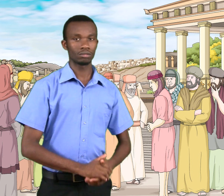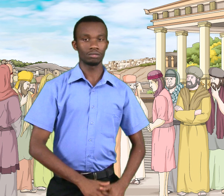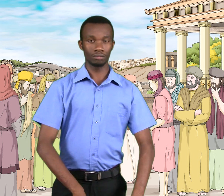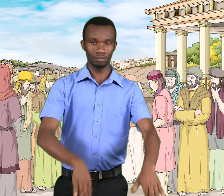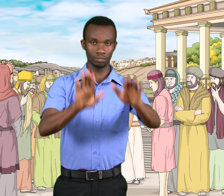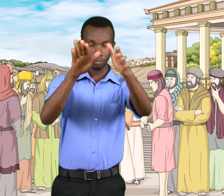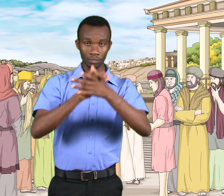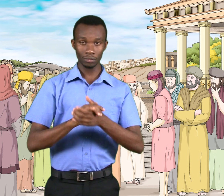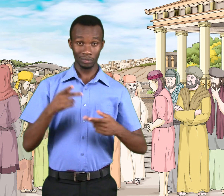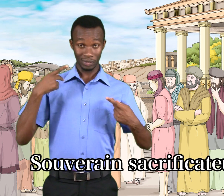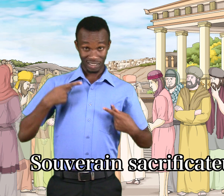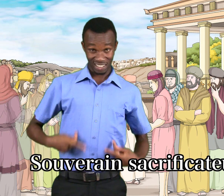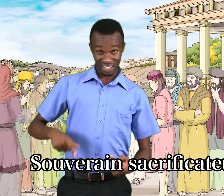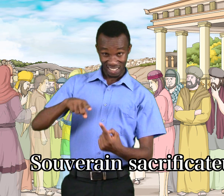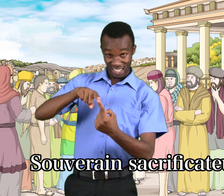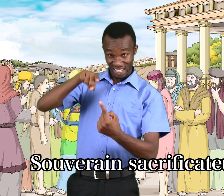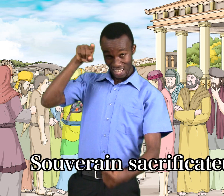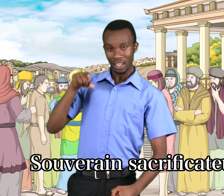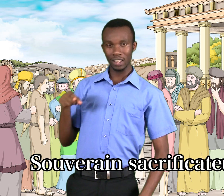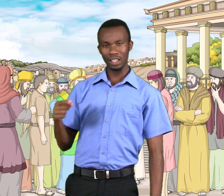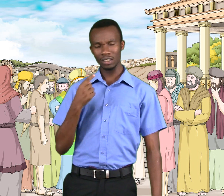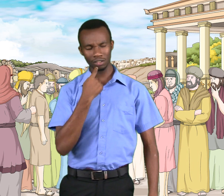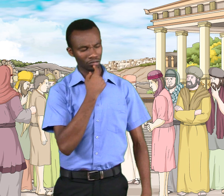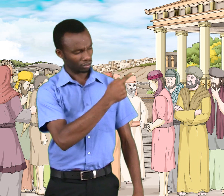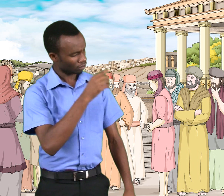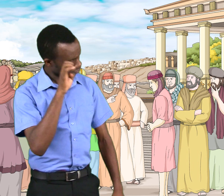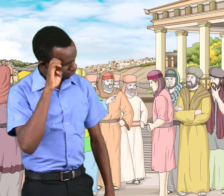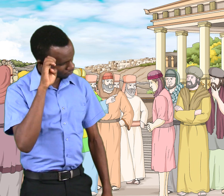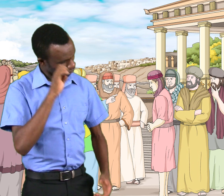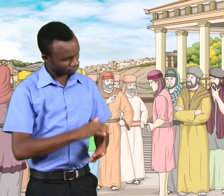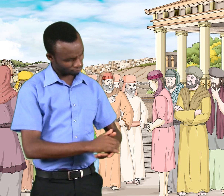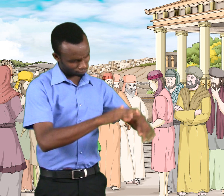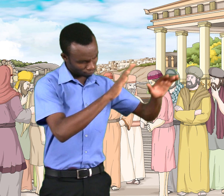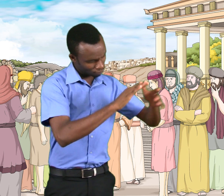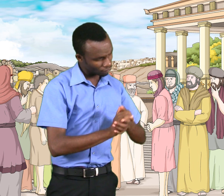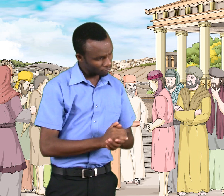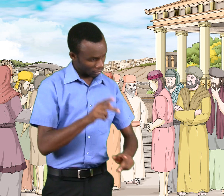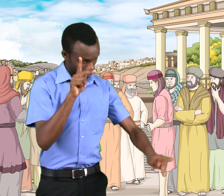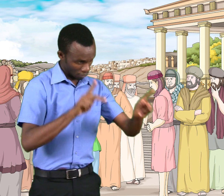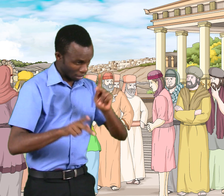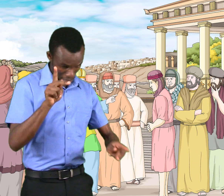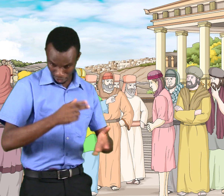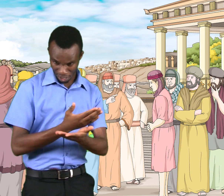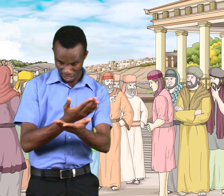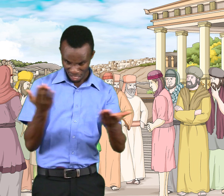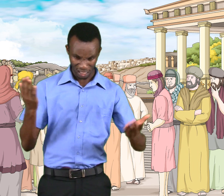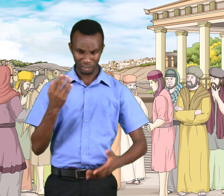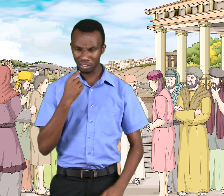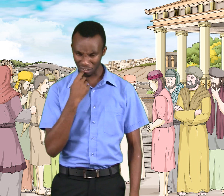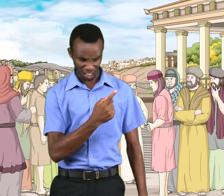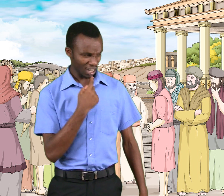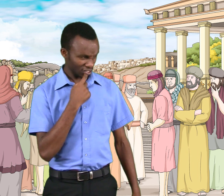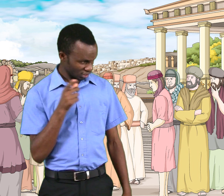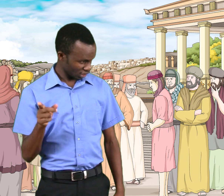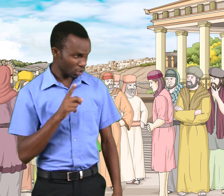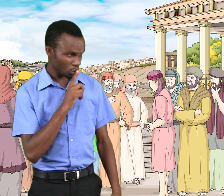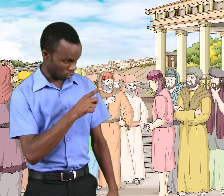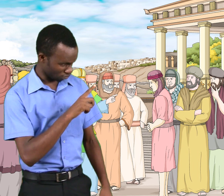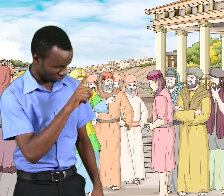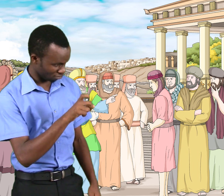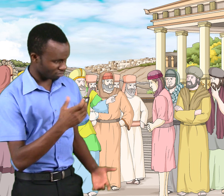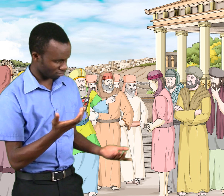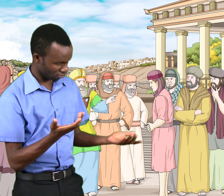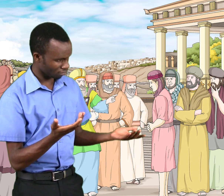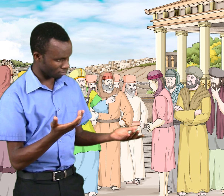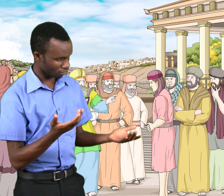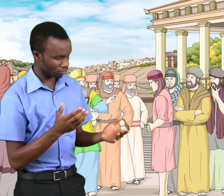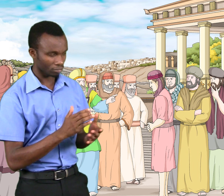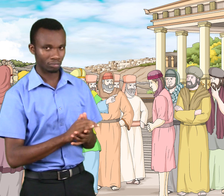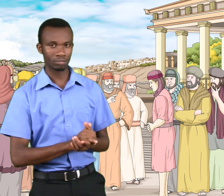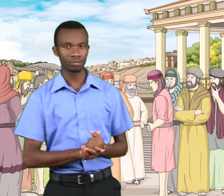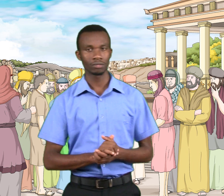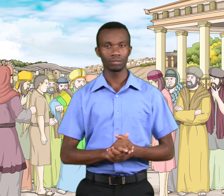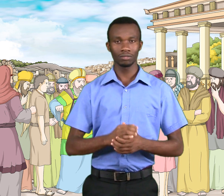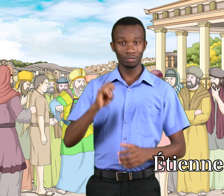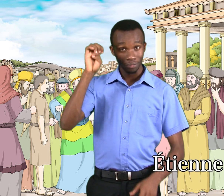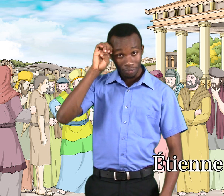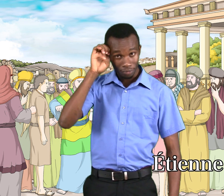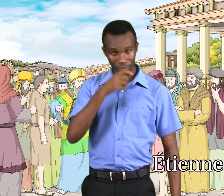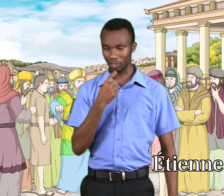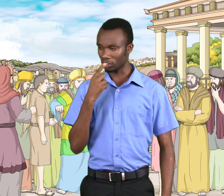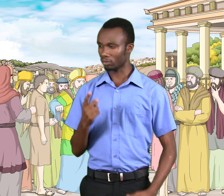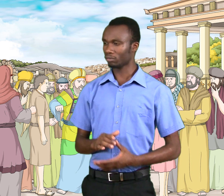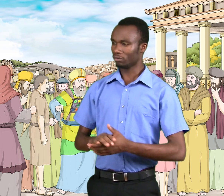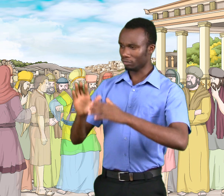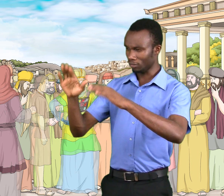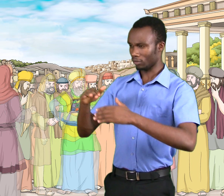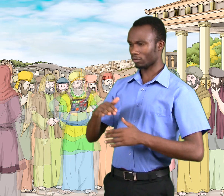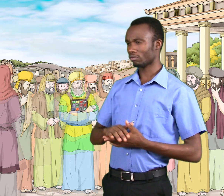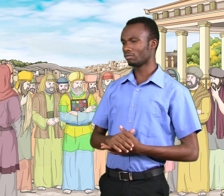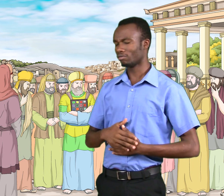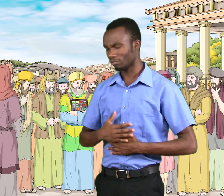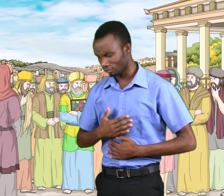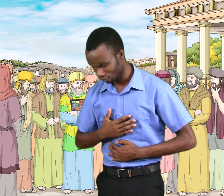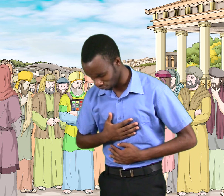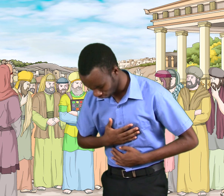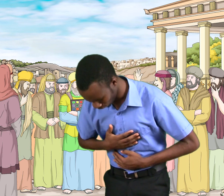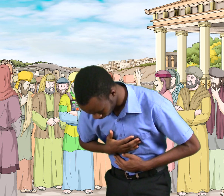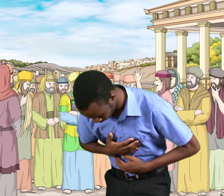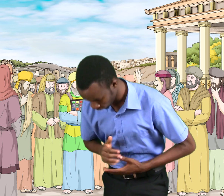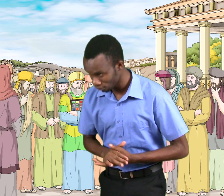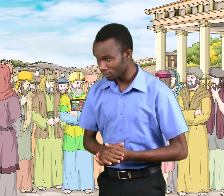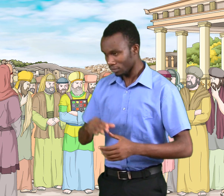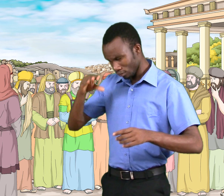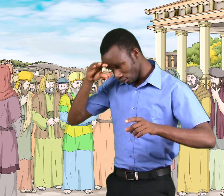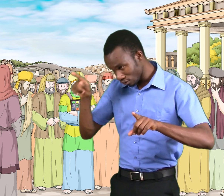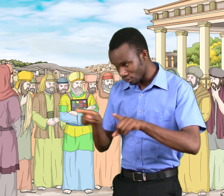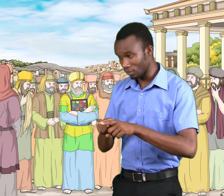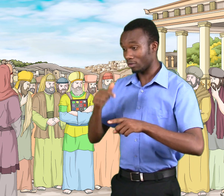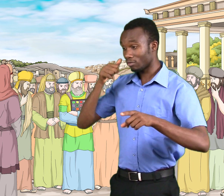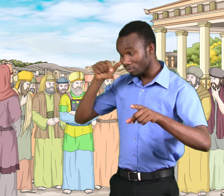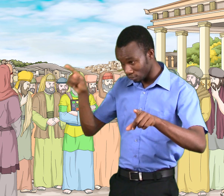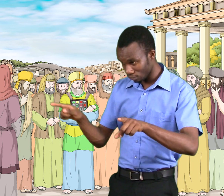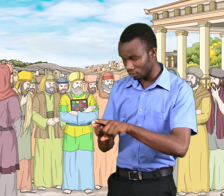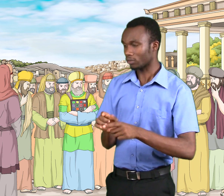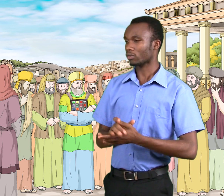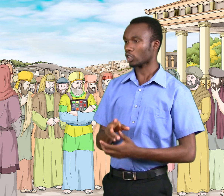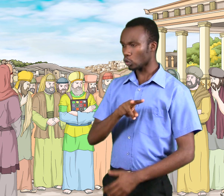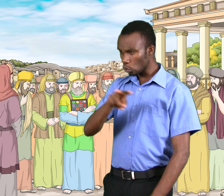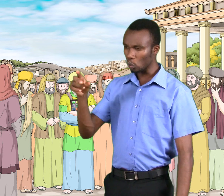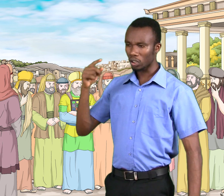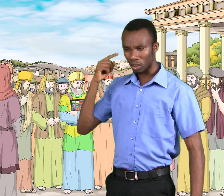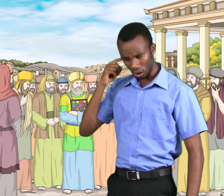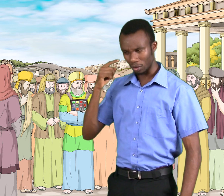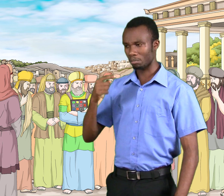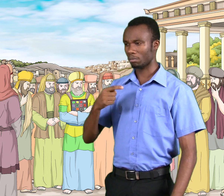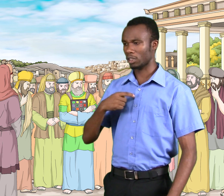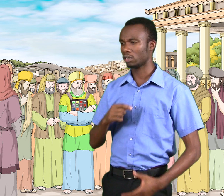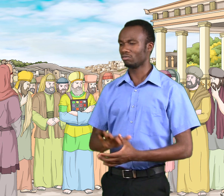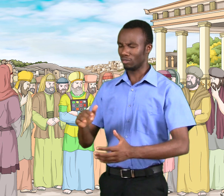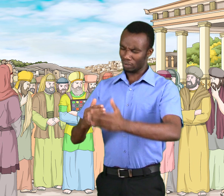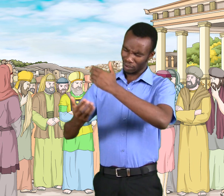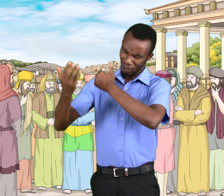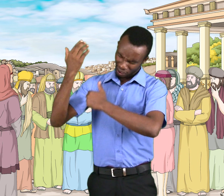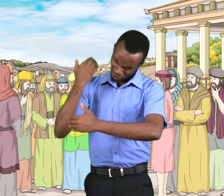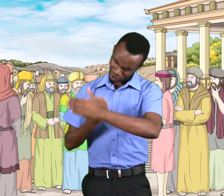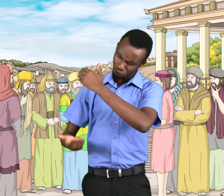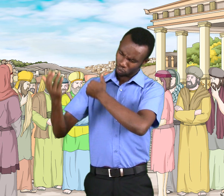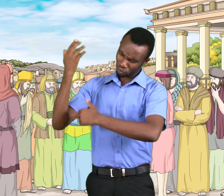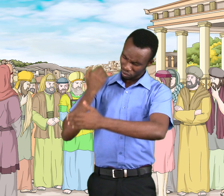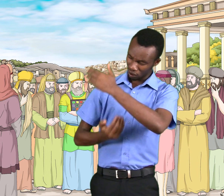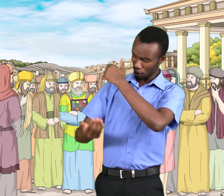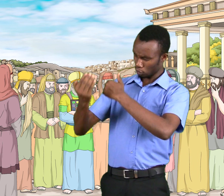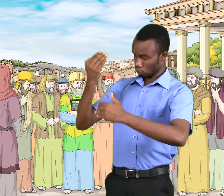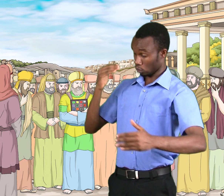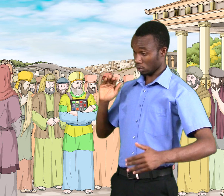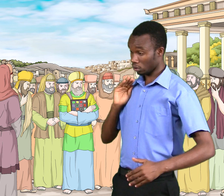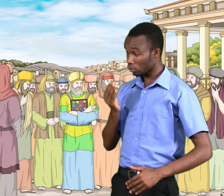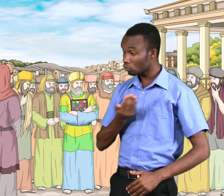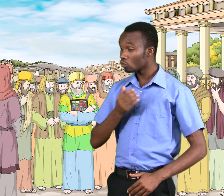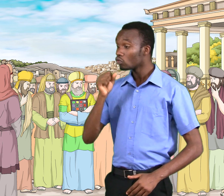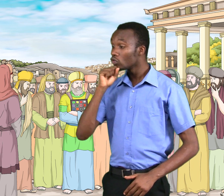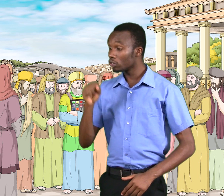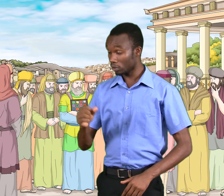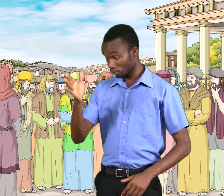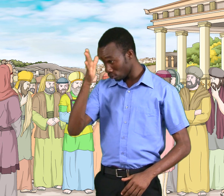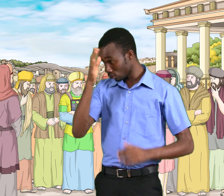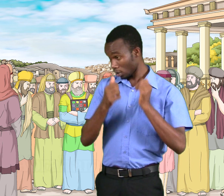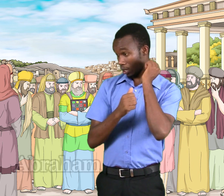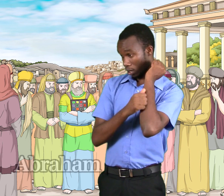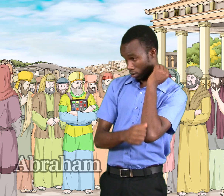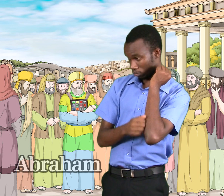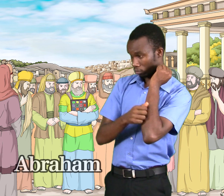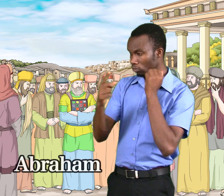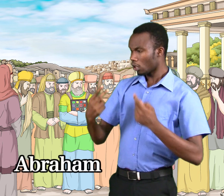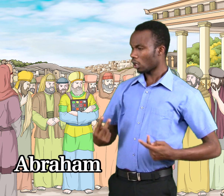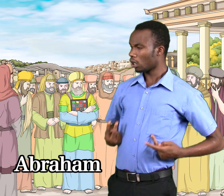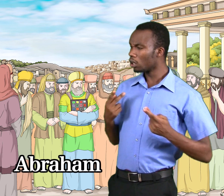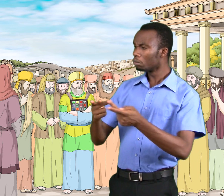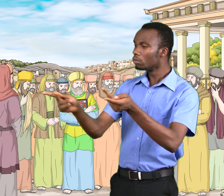Then the high priest asked Stephen, “Are these charges true?” And Stephen declared: “Brothers and fathers, listen to me!